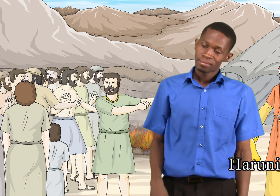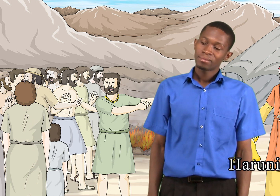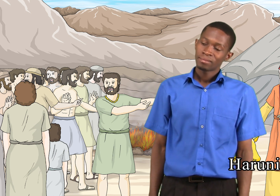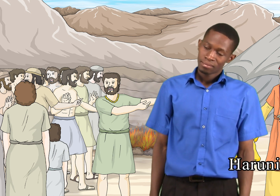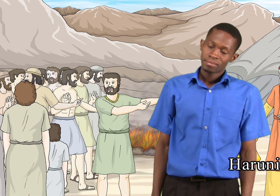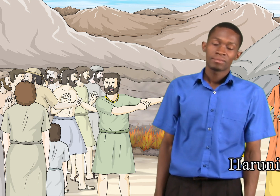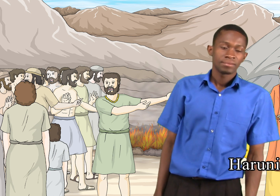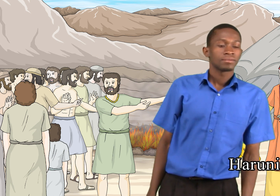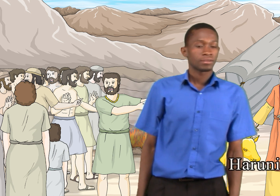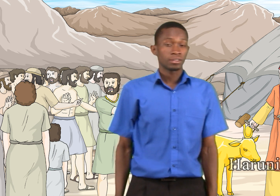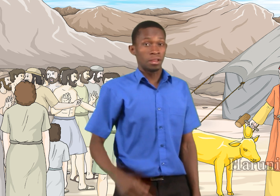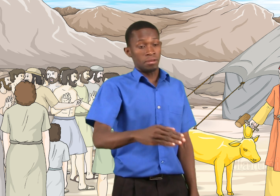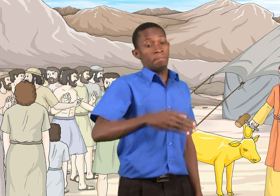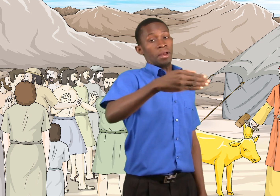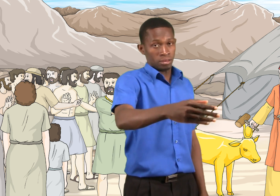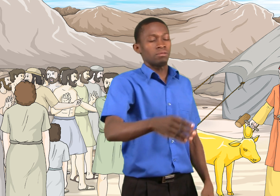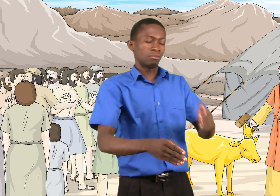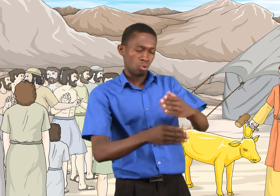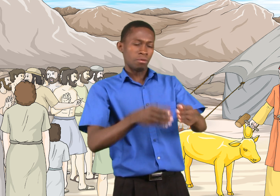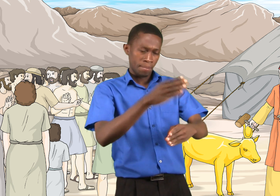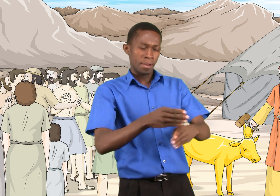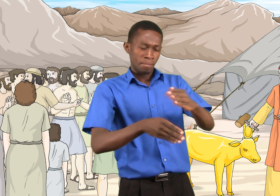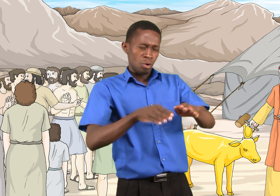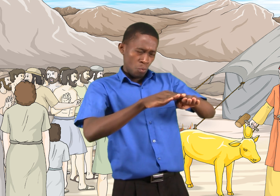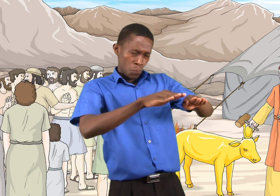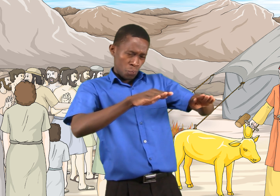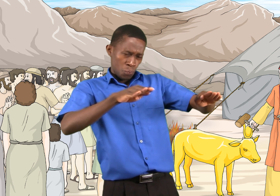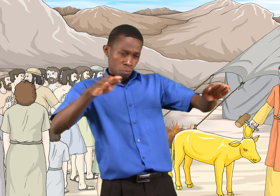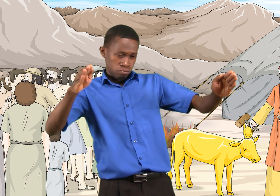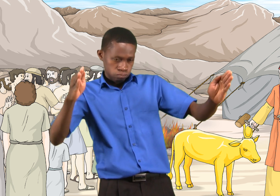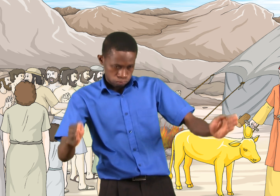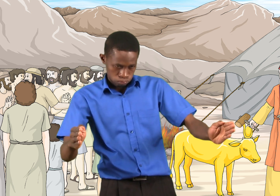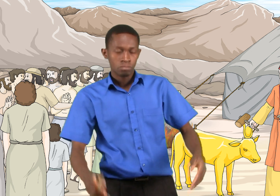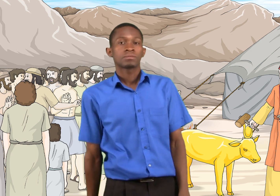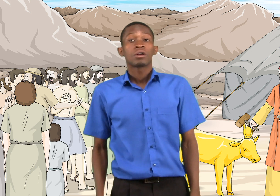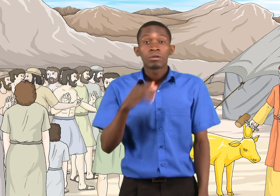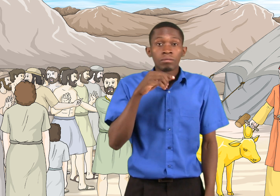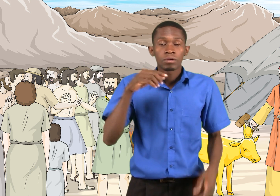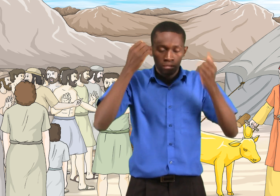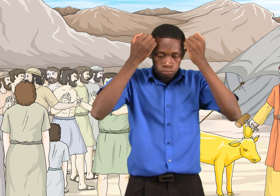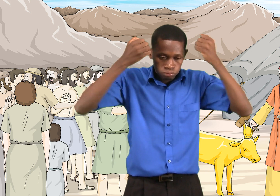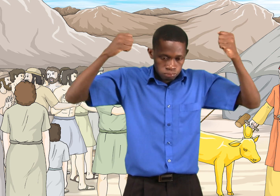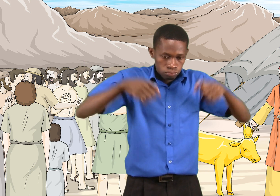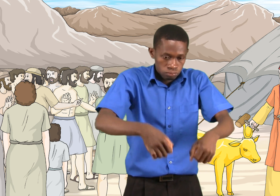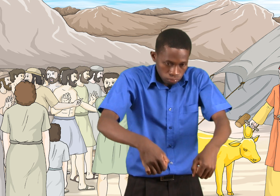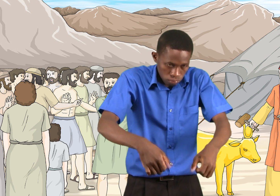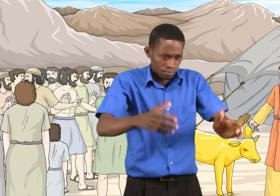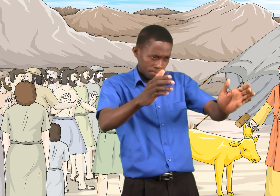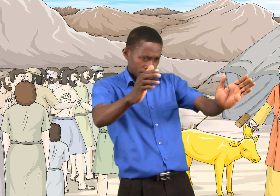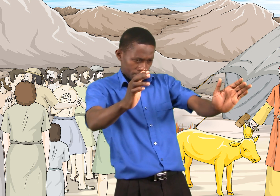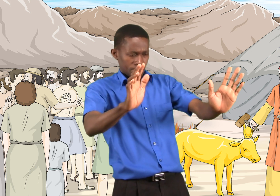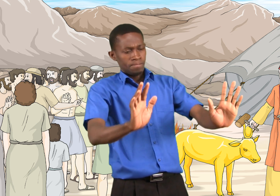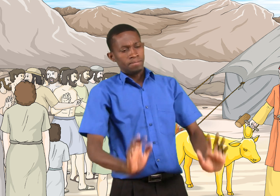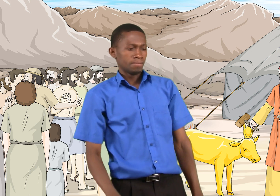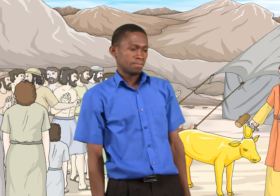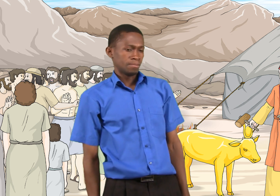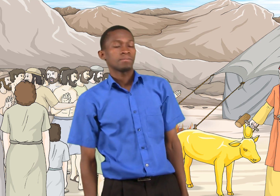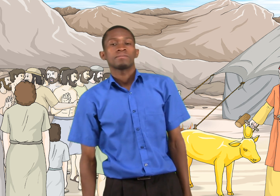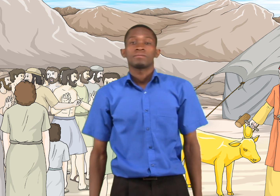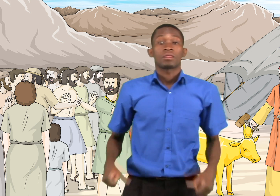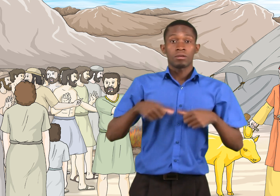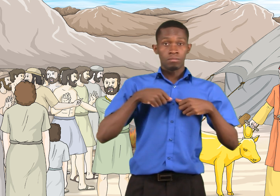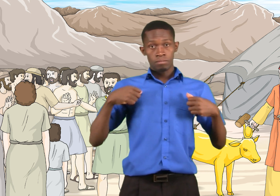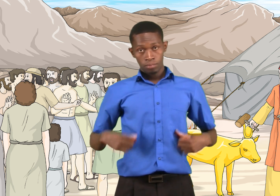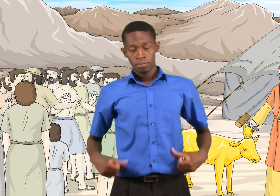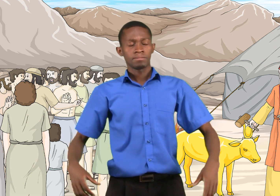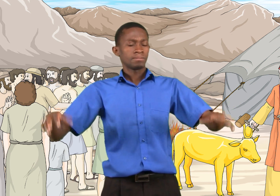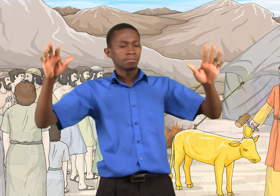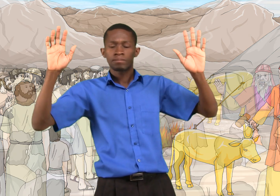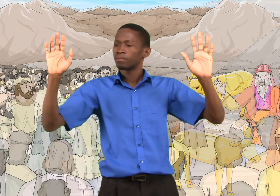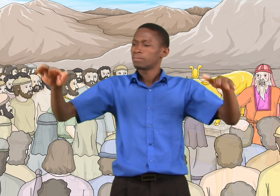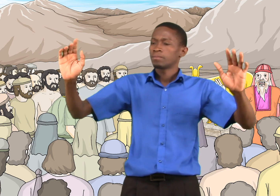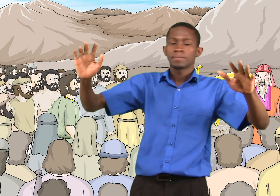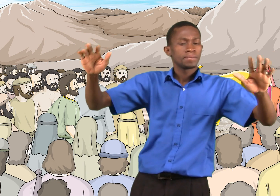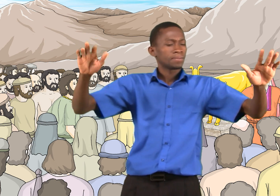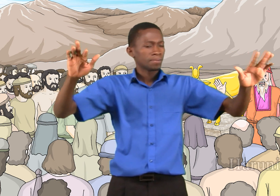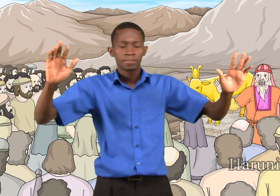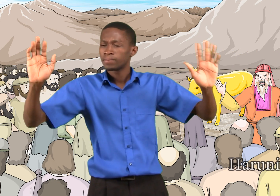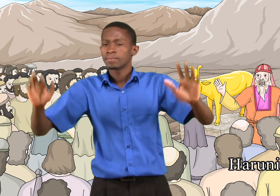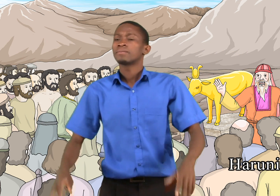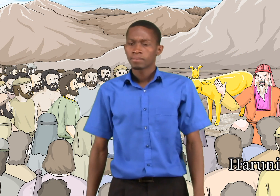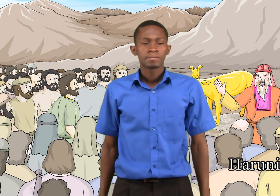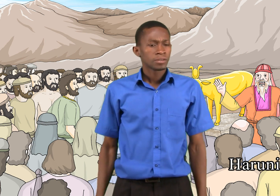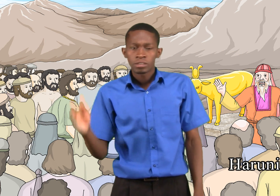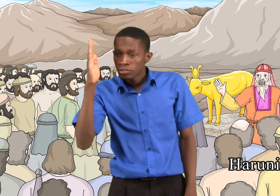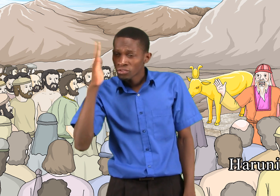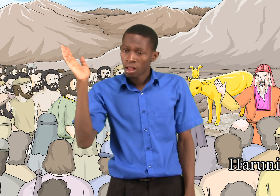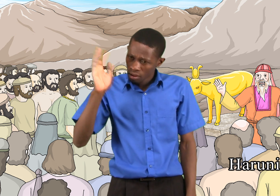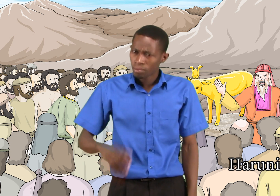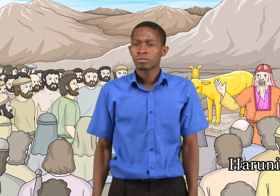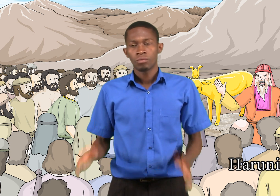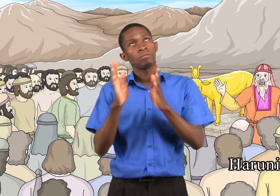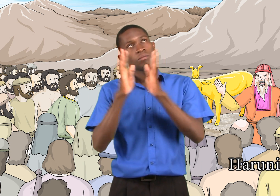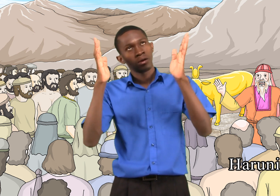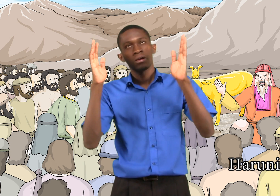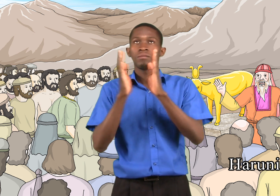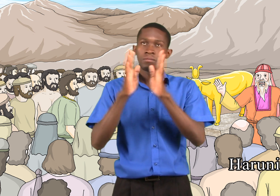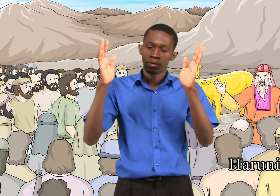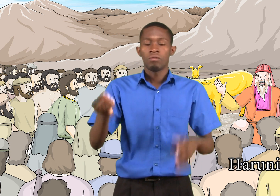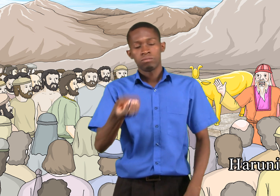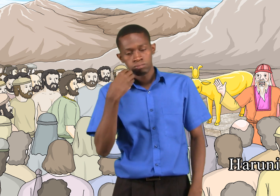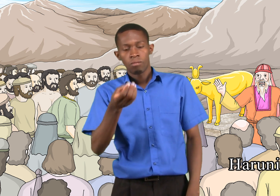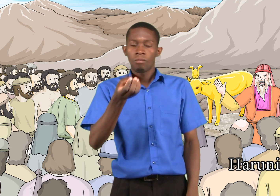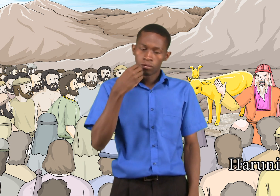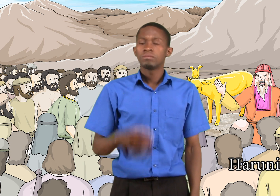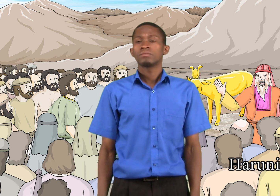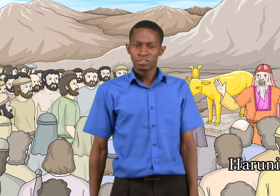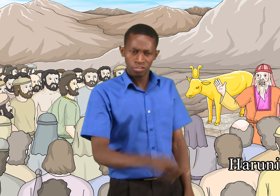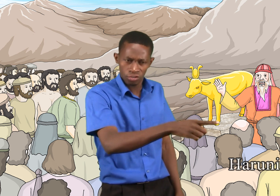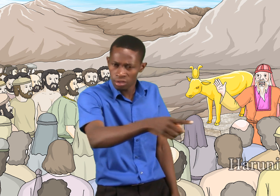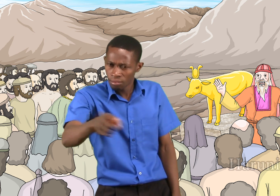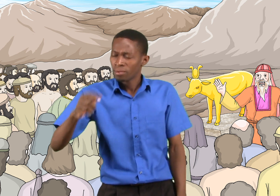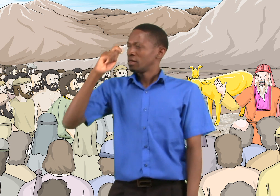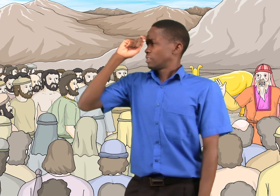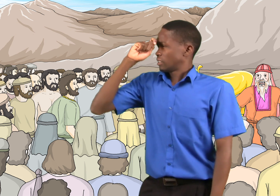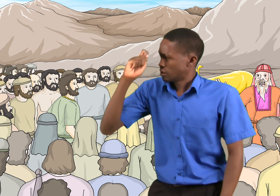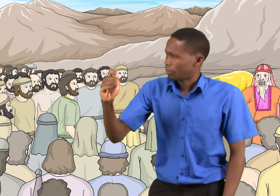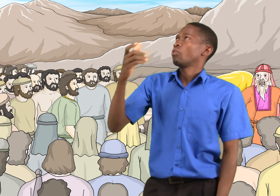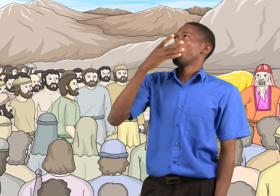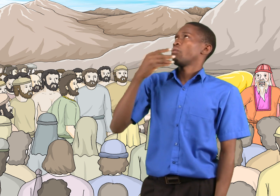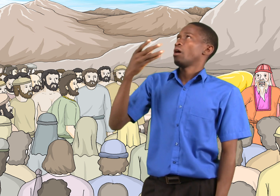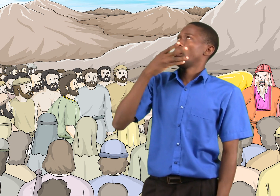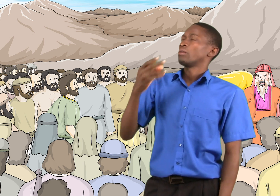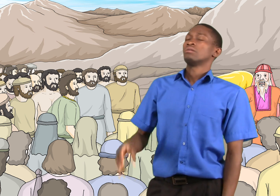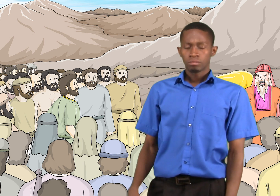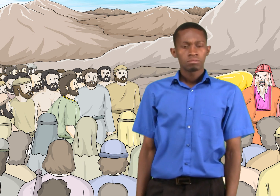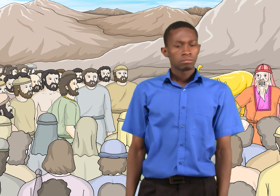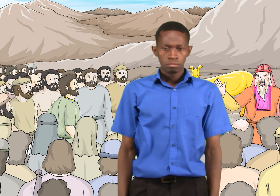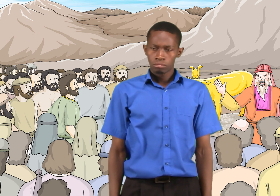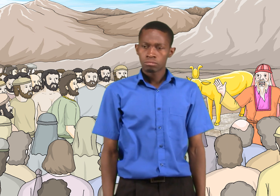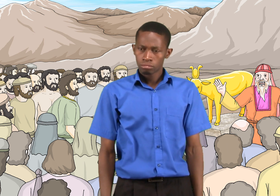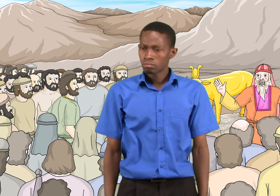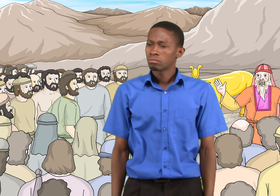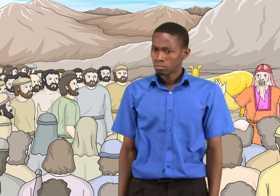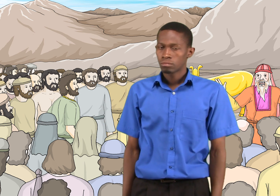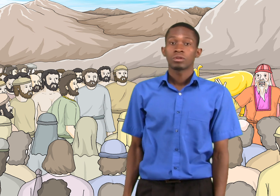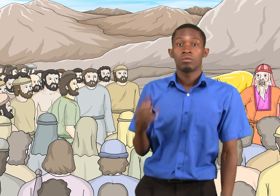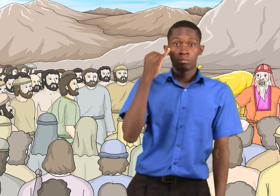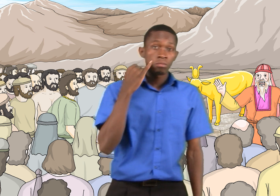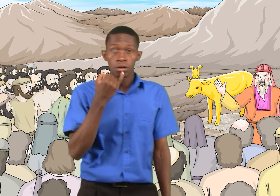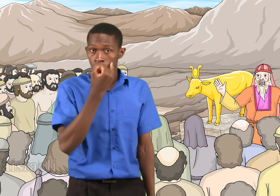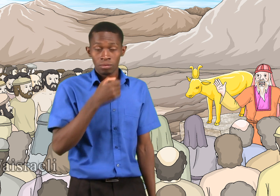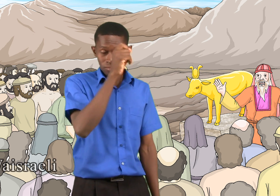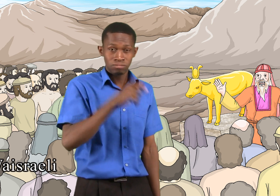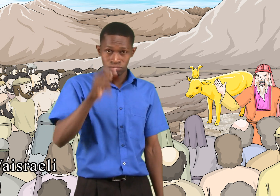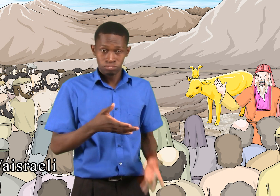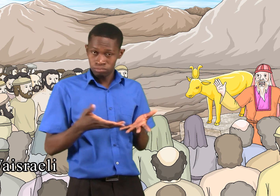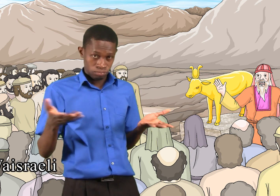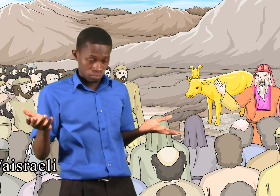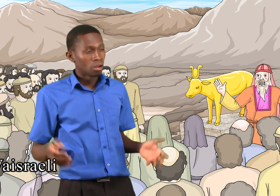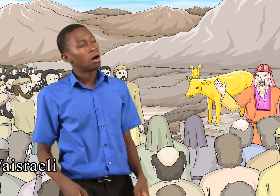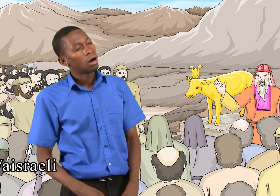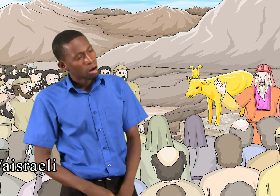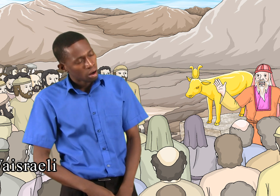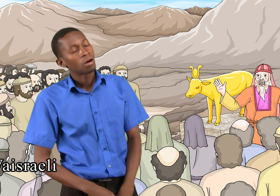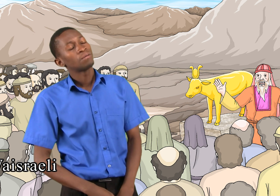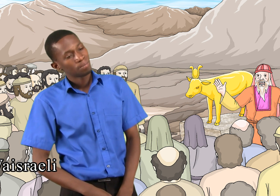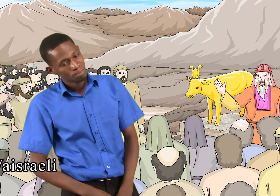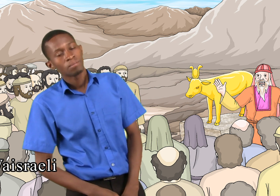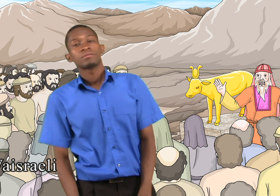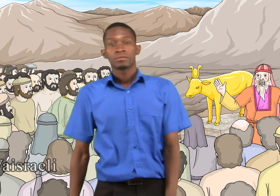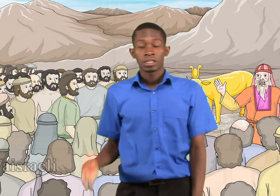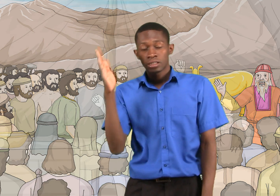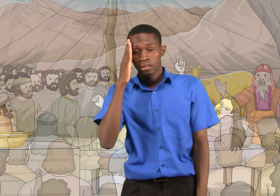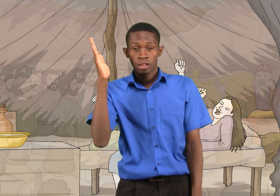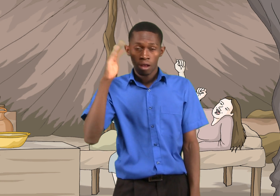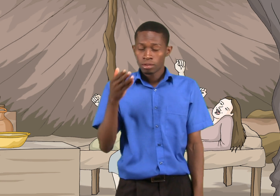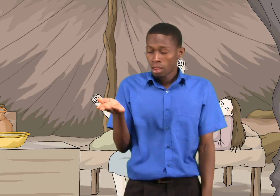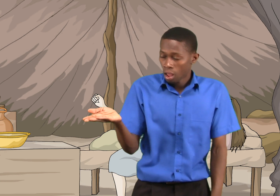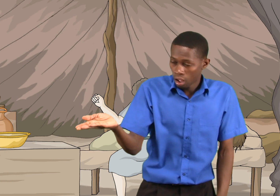When Aaron saw this, he built an altar before the calf and proclaimed: “Tomorrow shall be a feast to the LORD.”